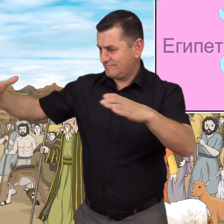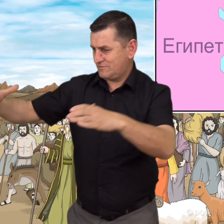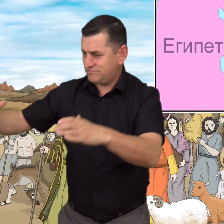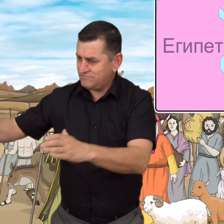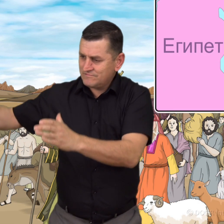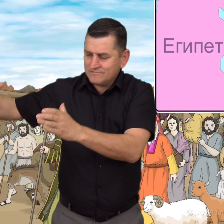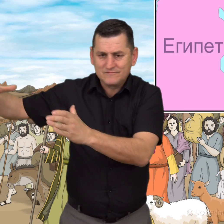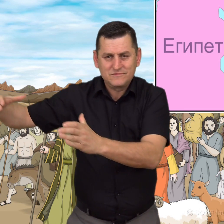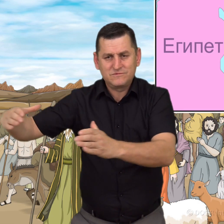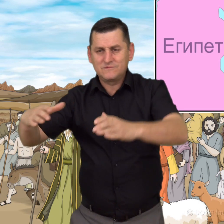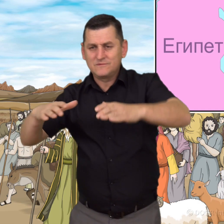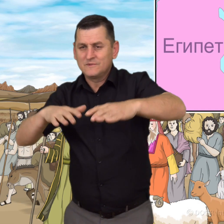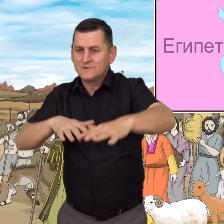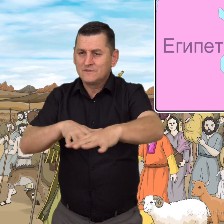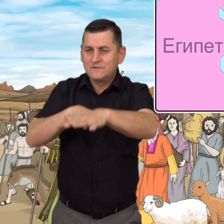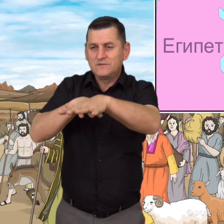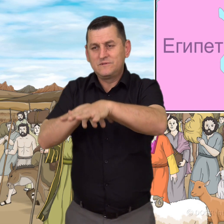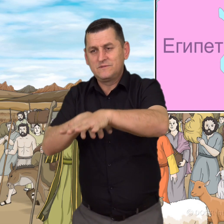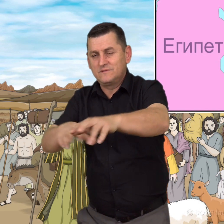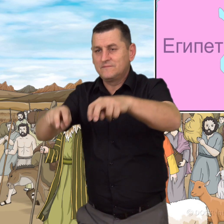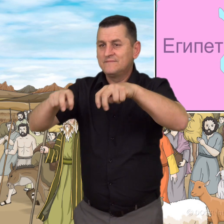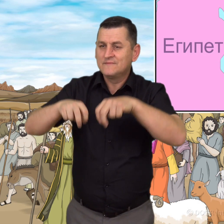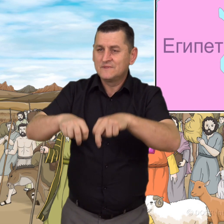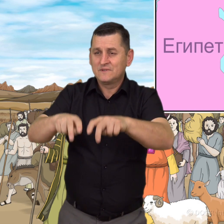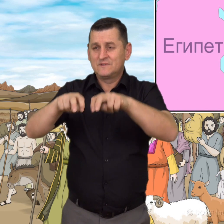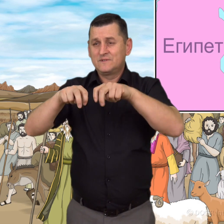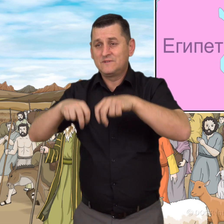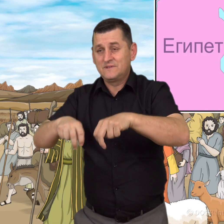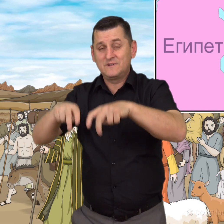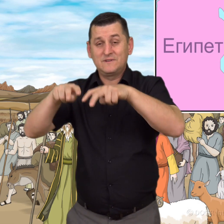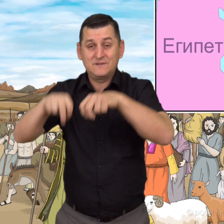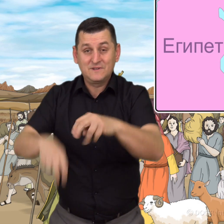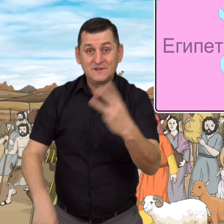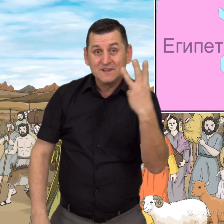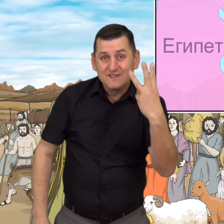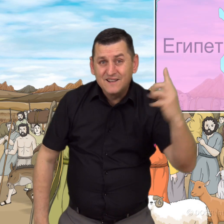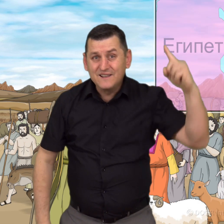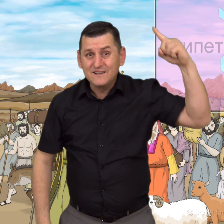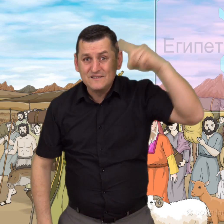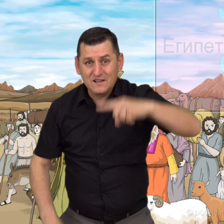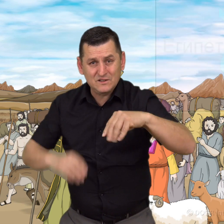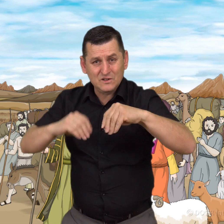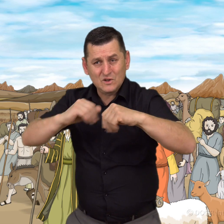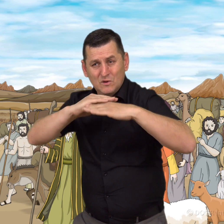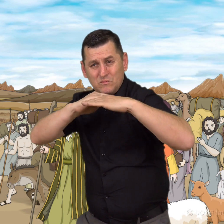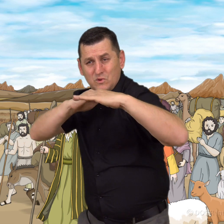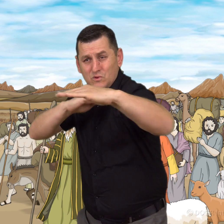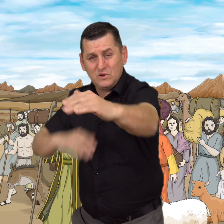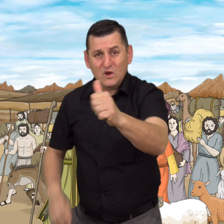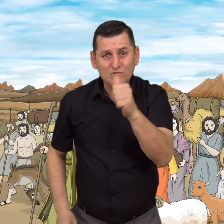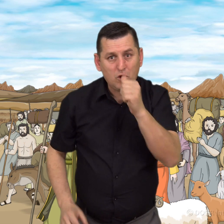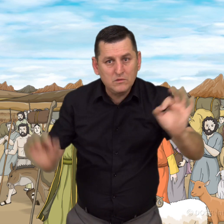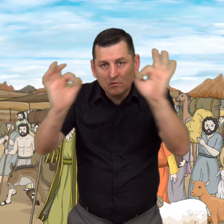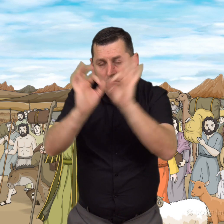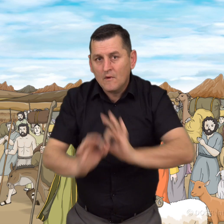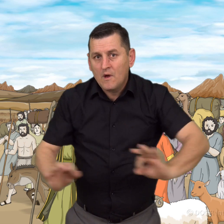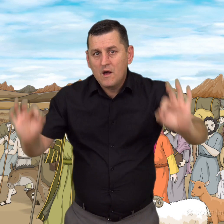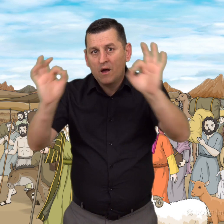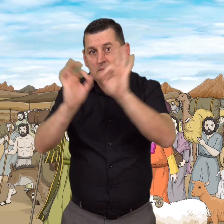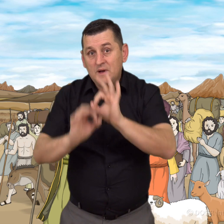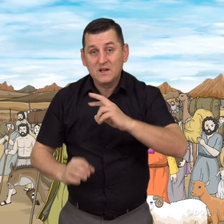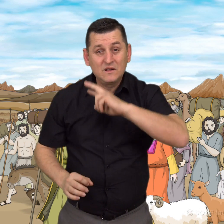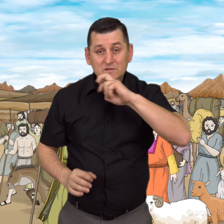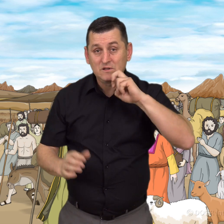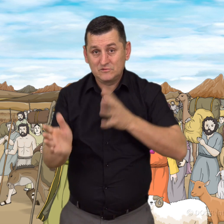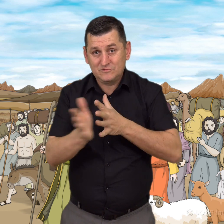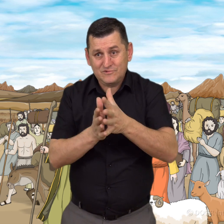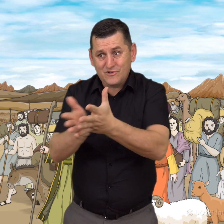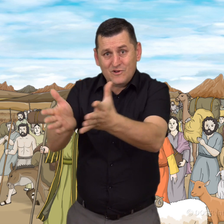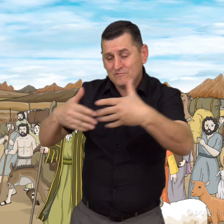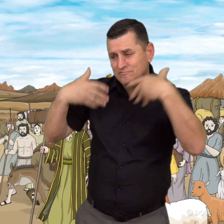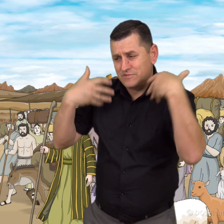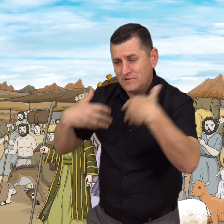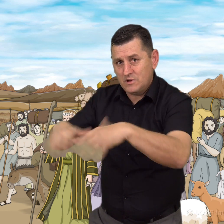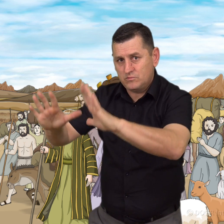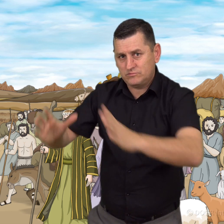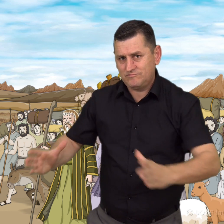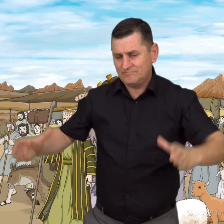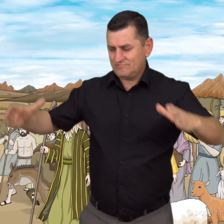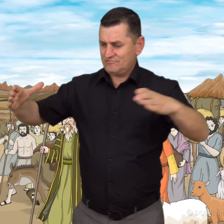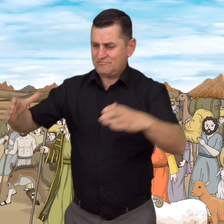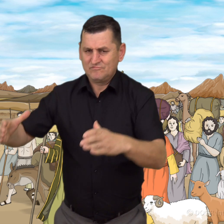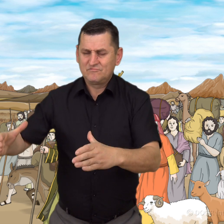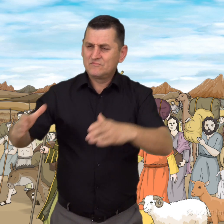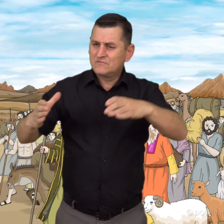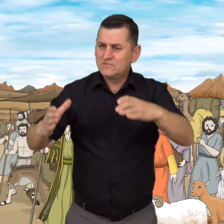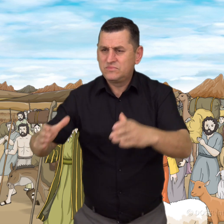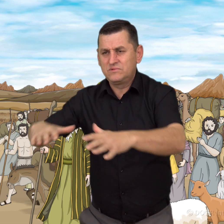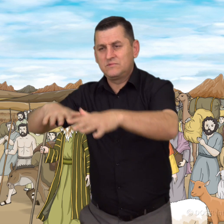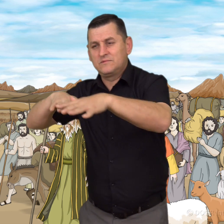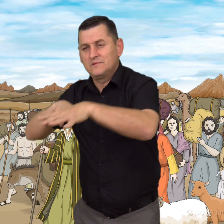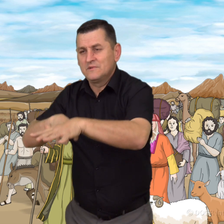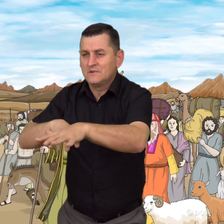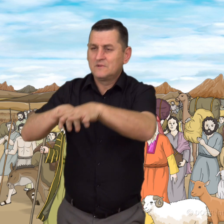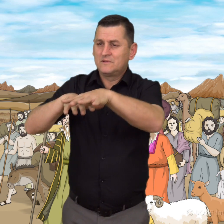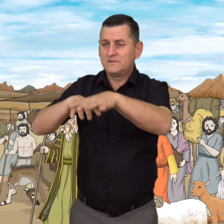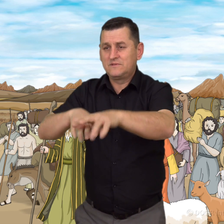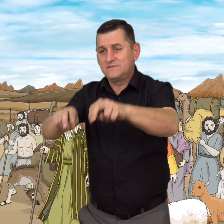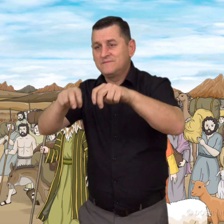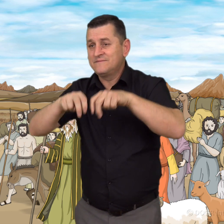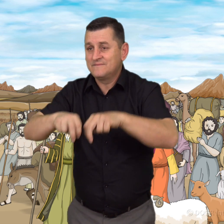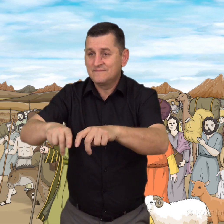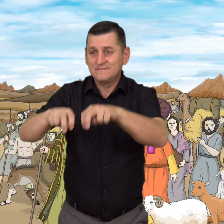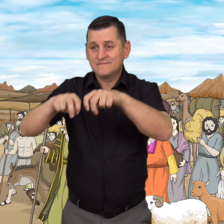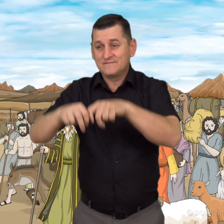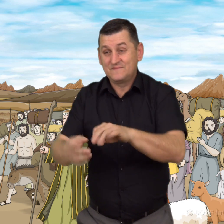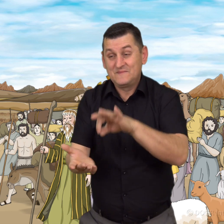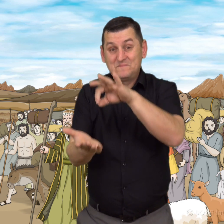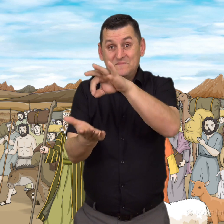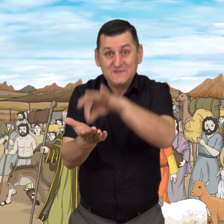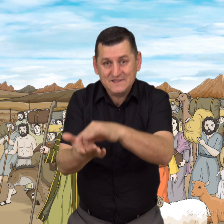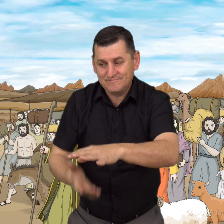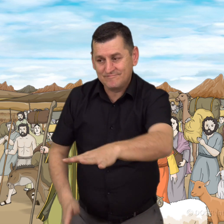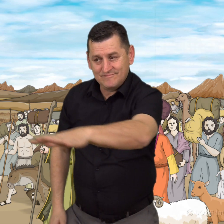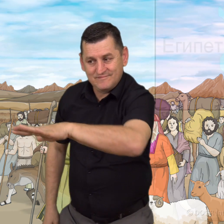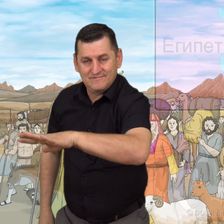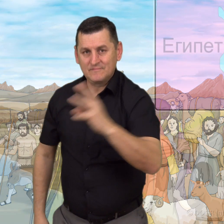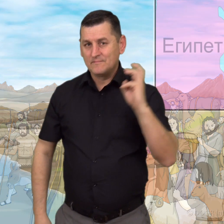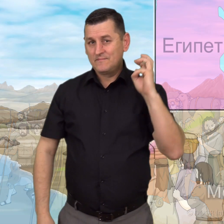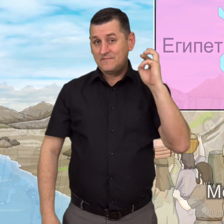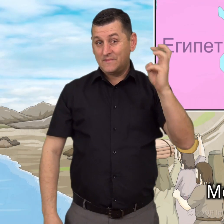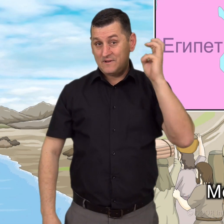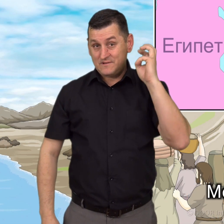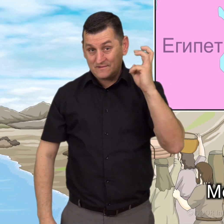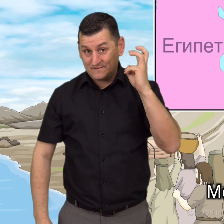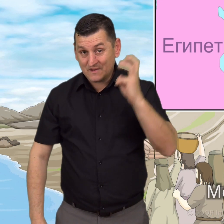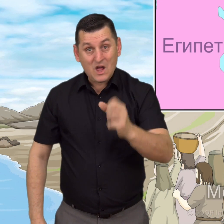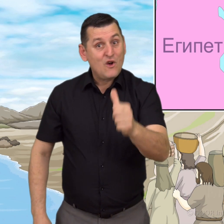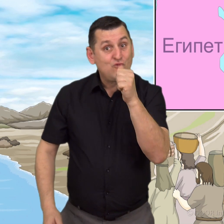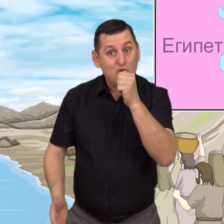For three days they walked in the desert without finding water.